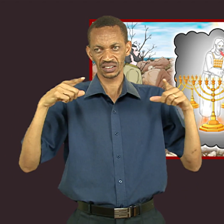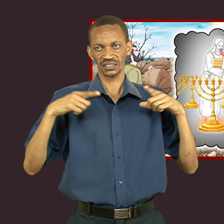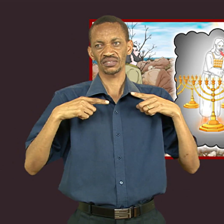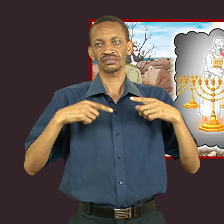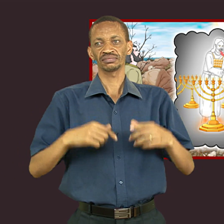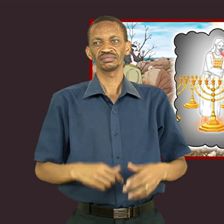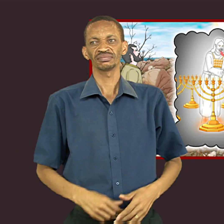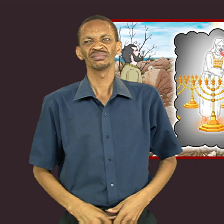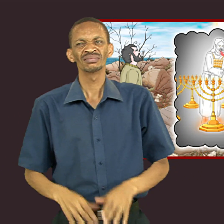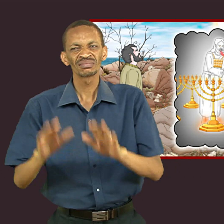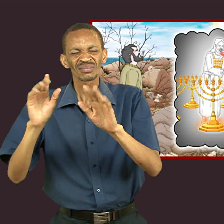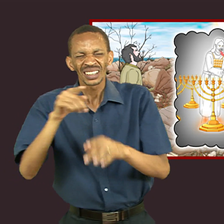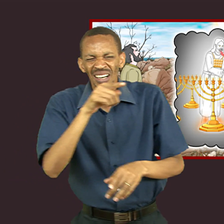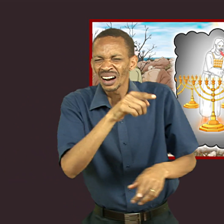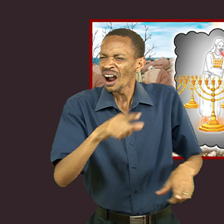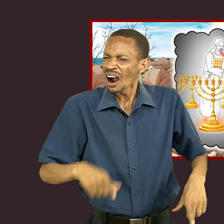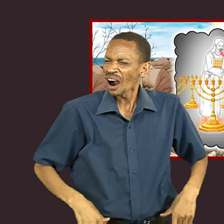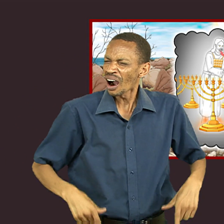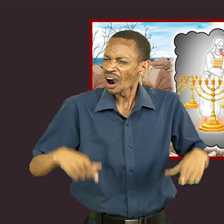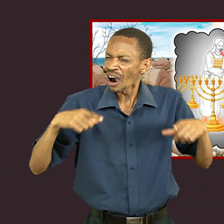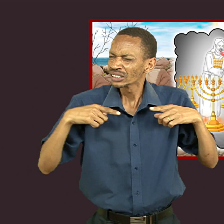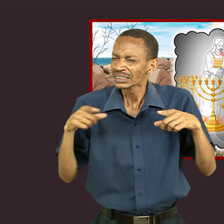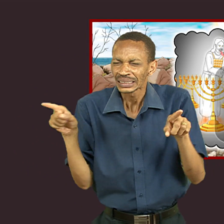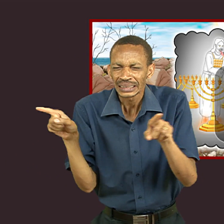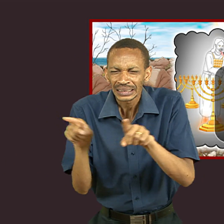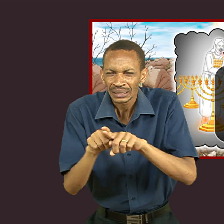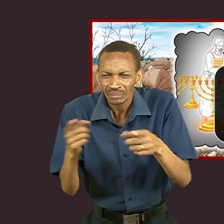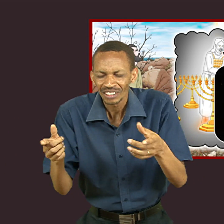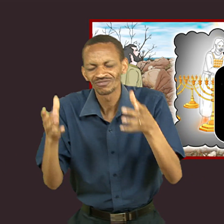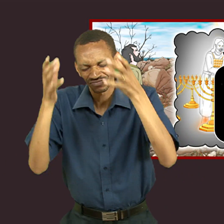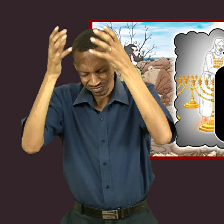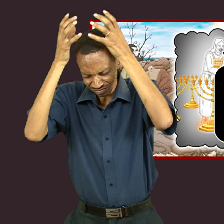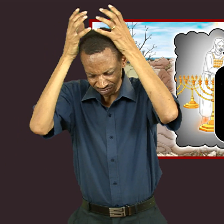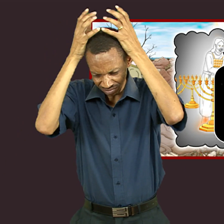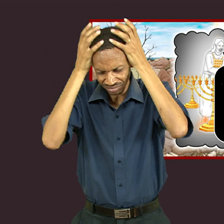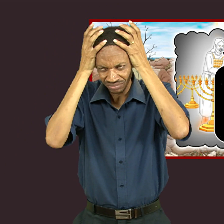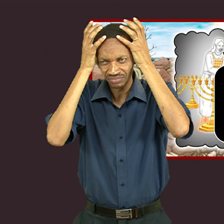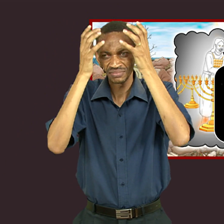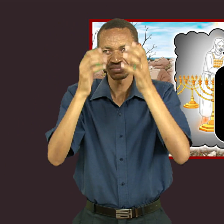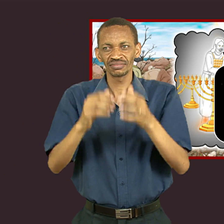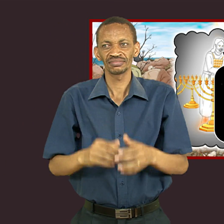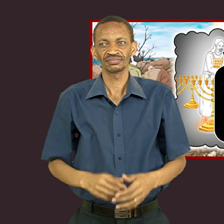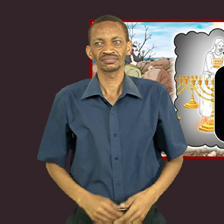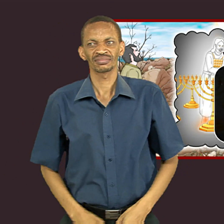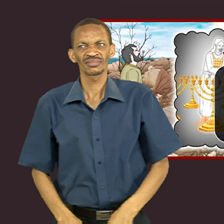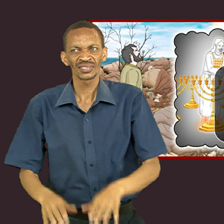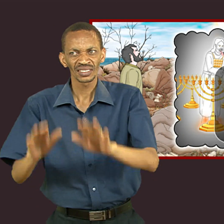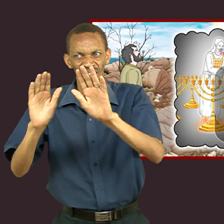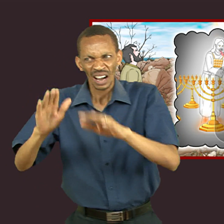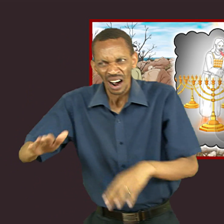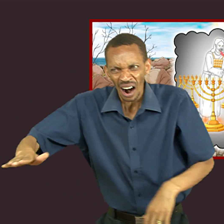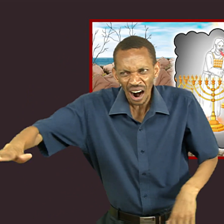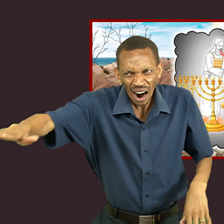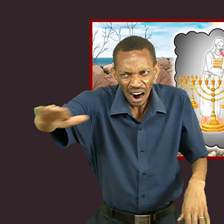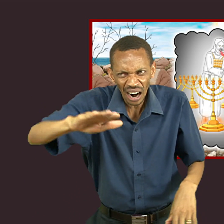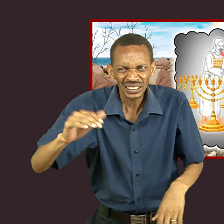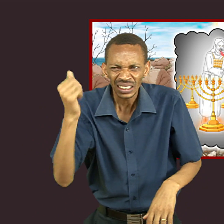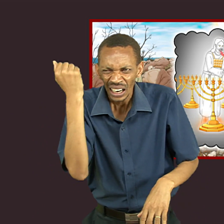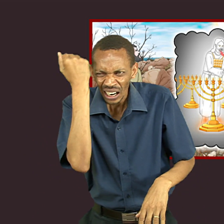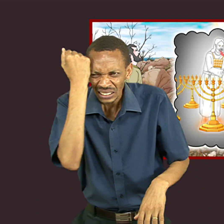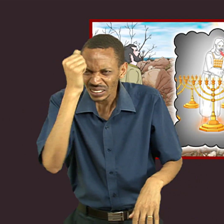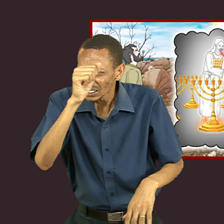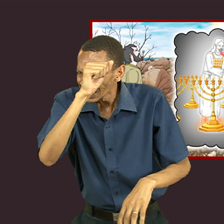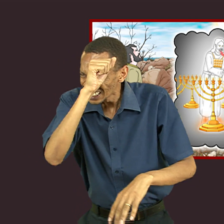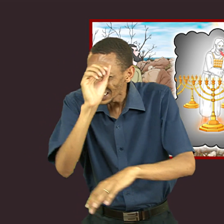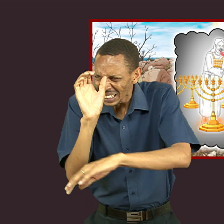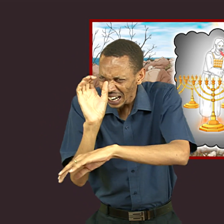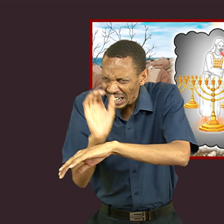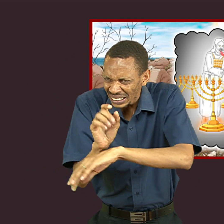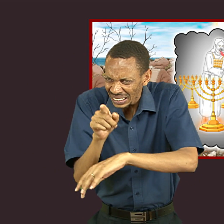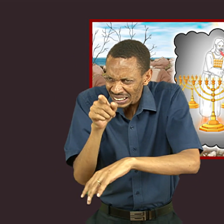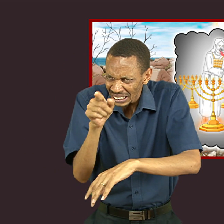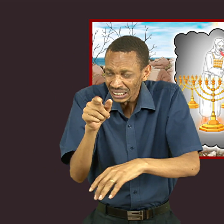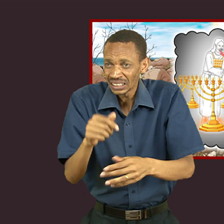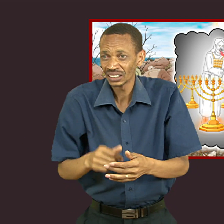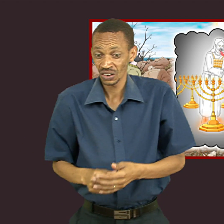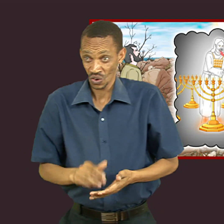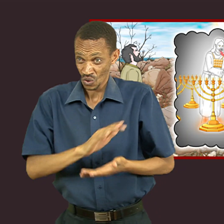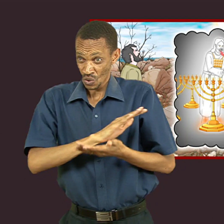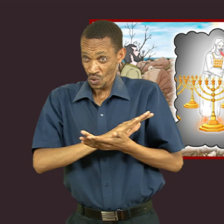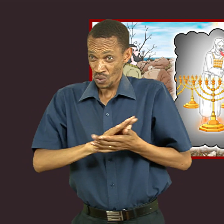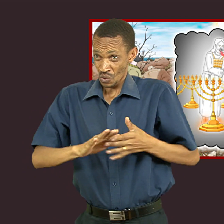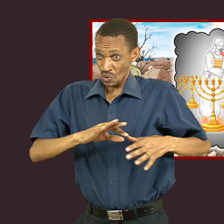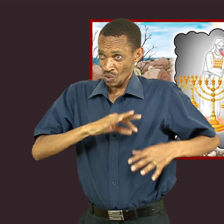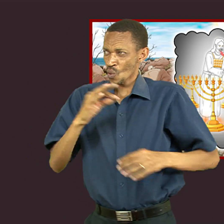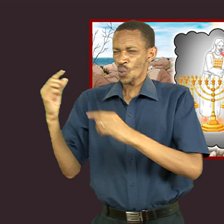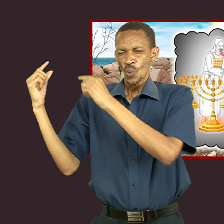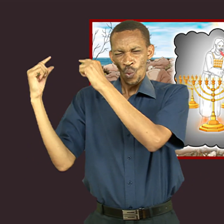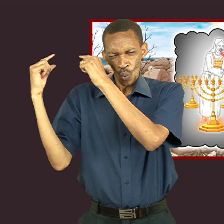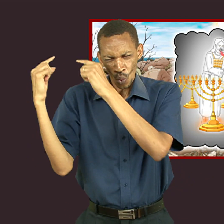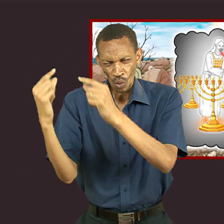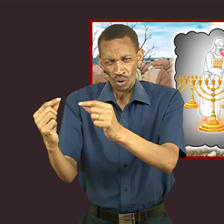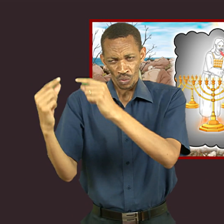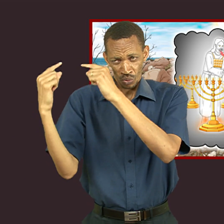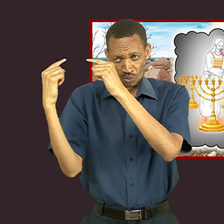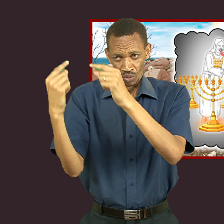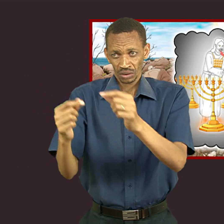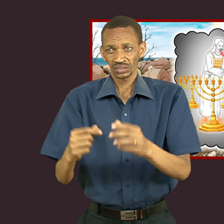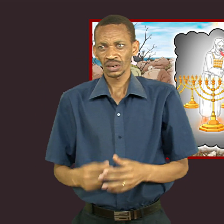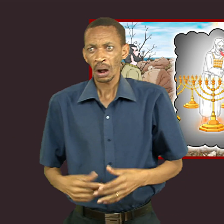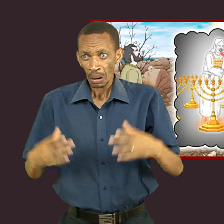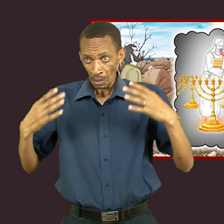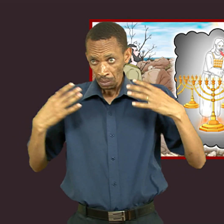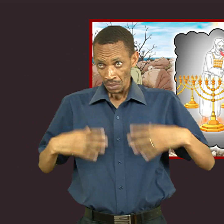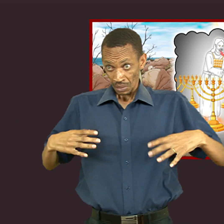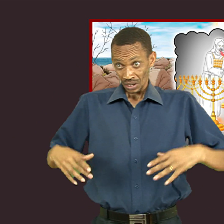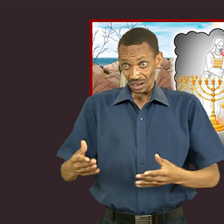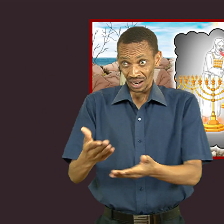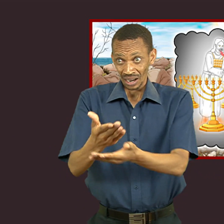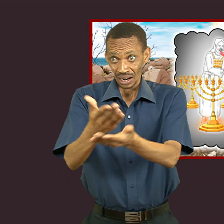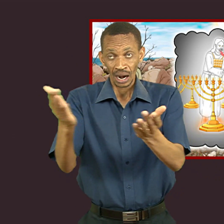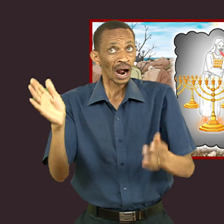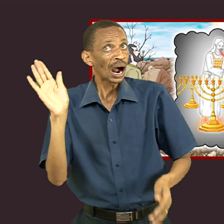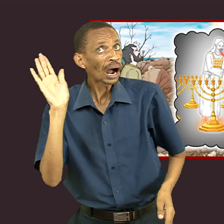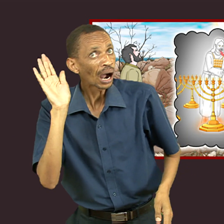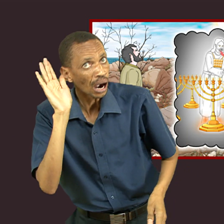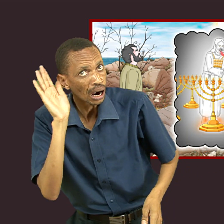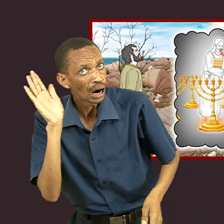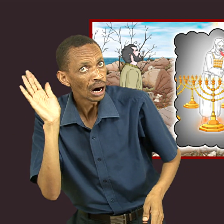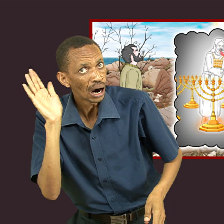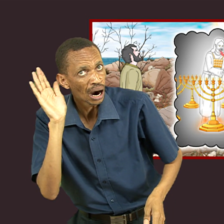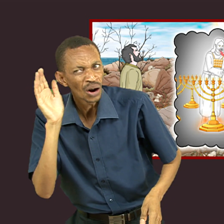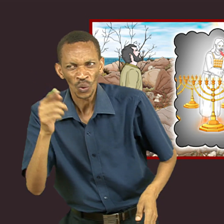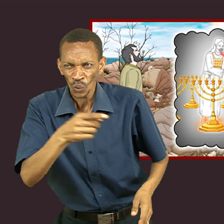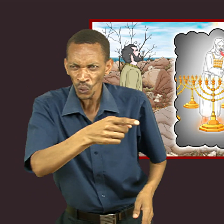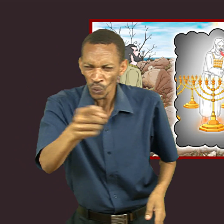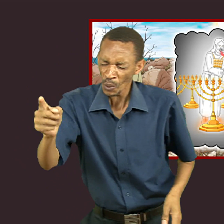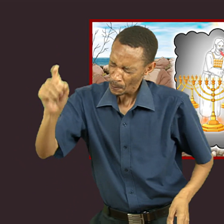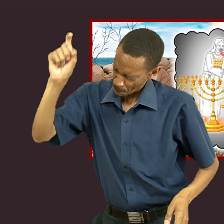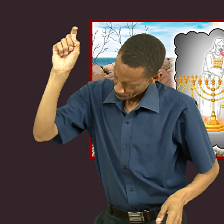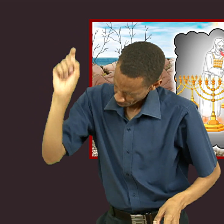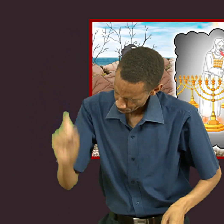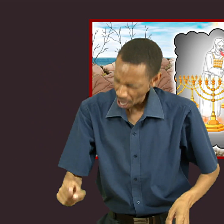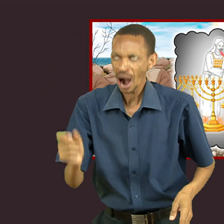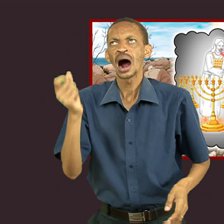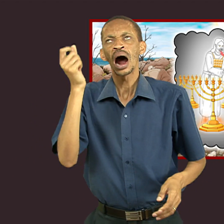Be faithful even unto death, and I will give you the crown of life.